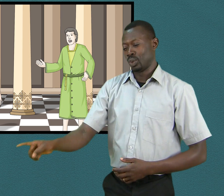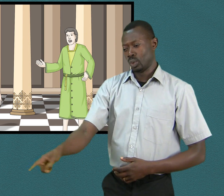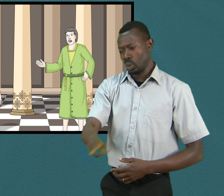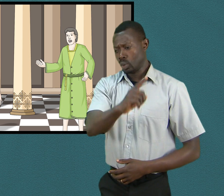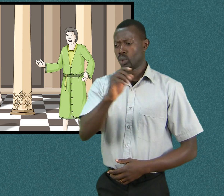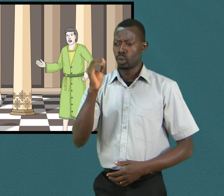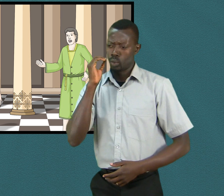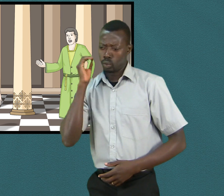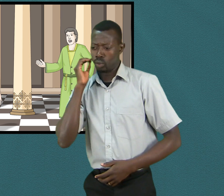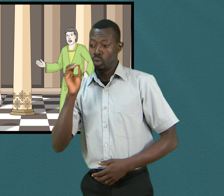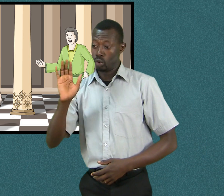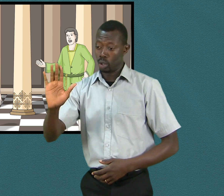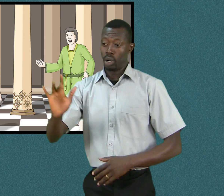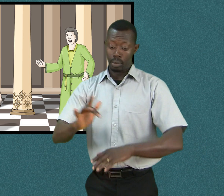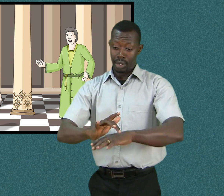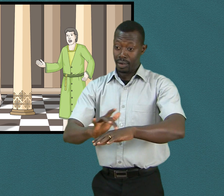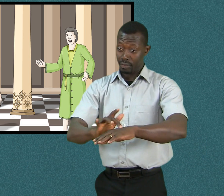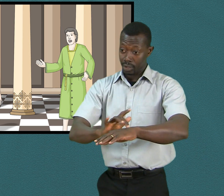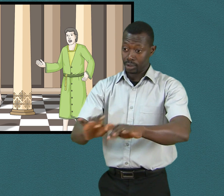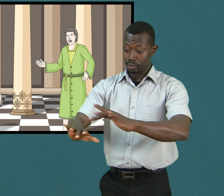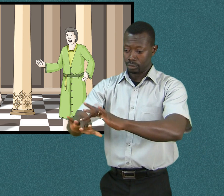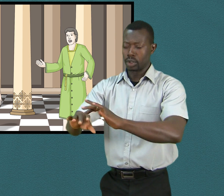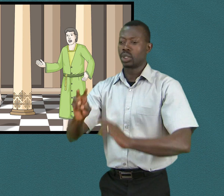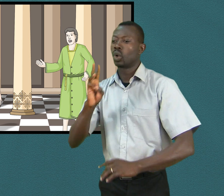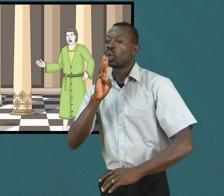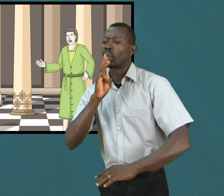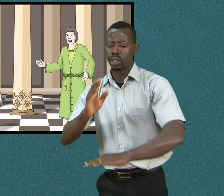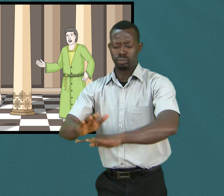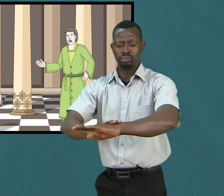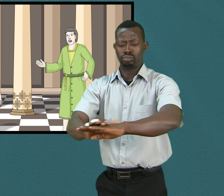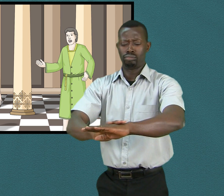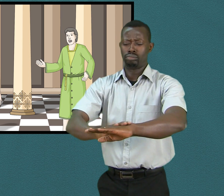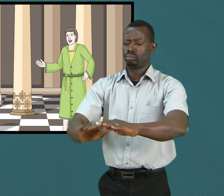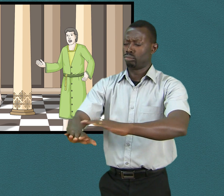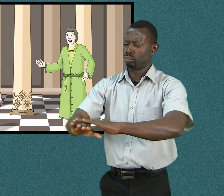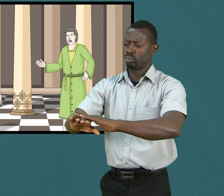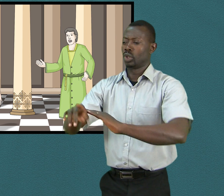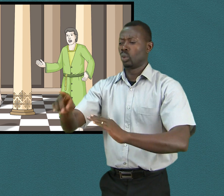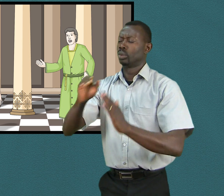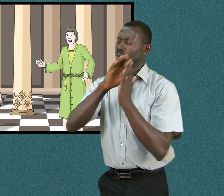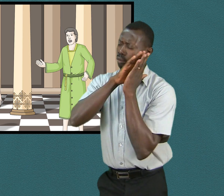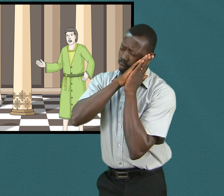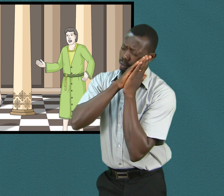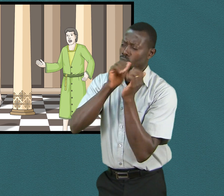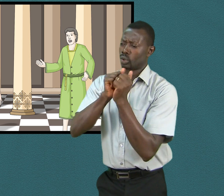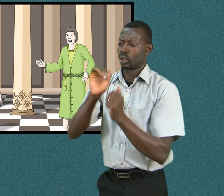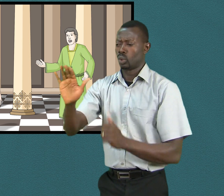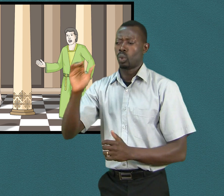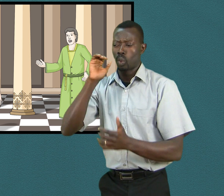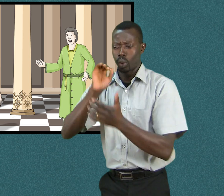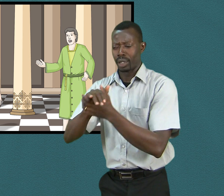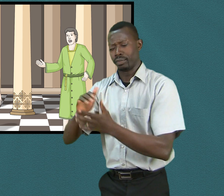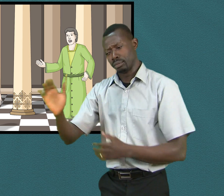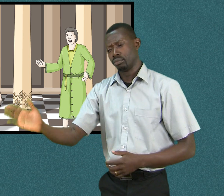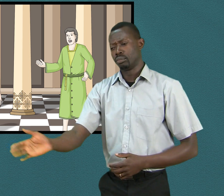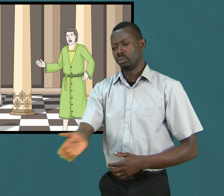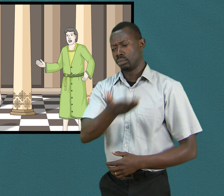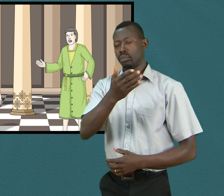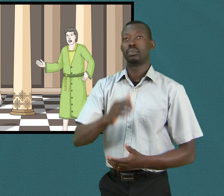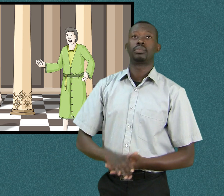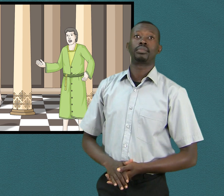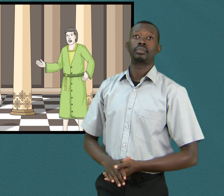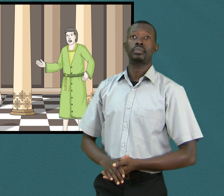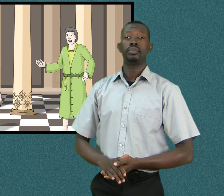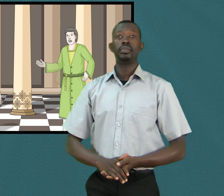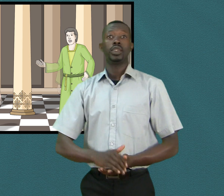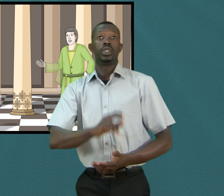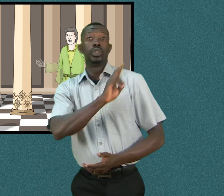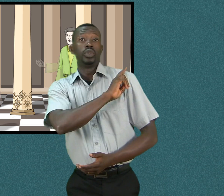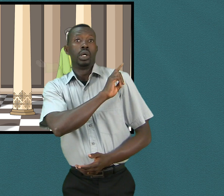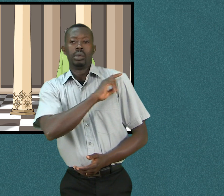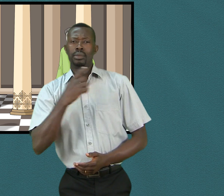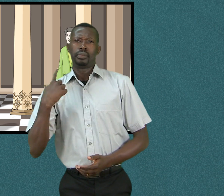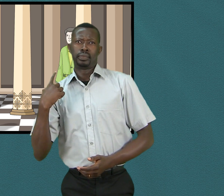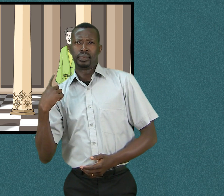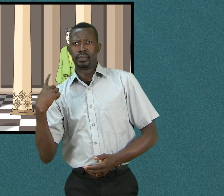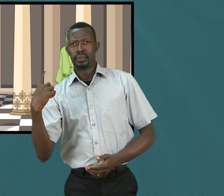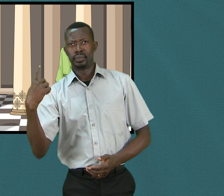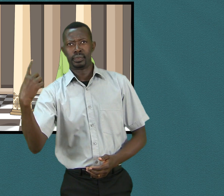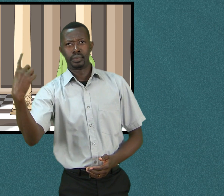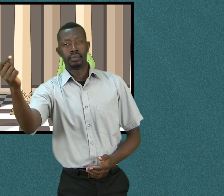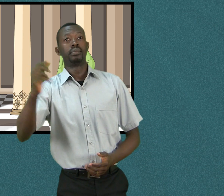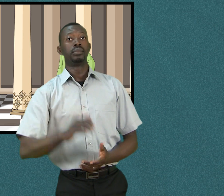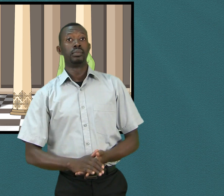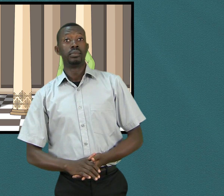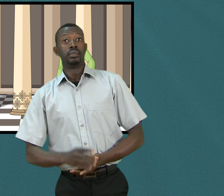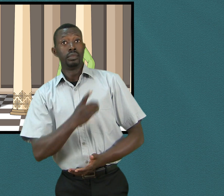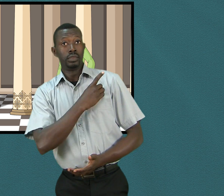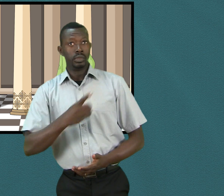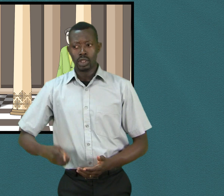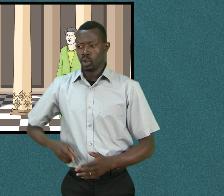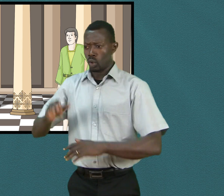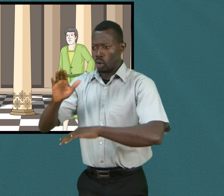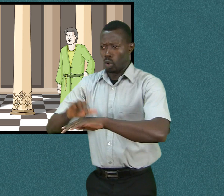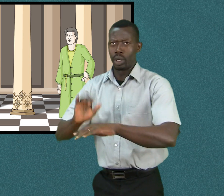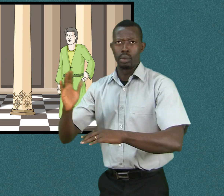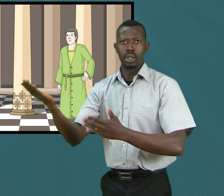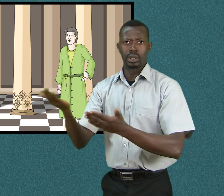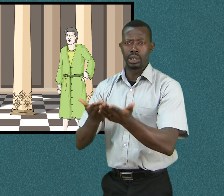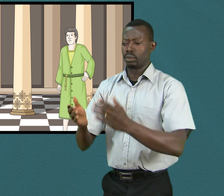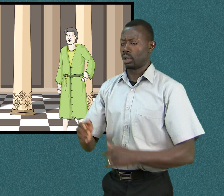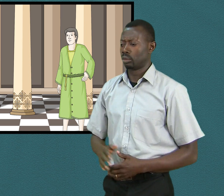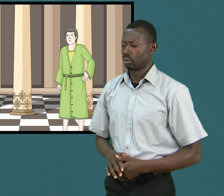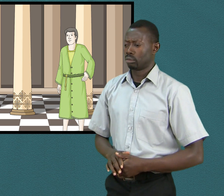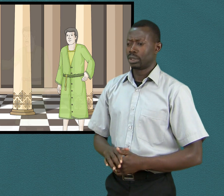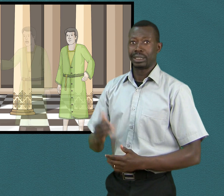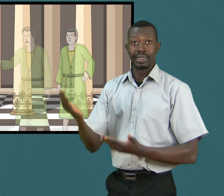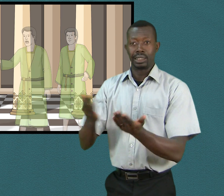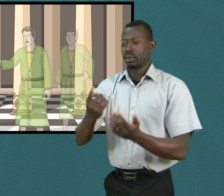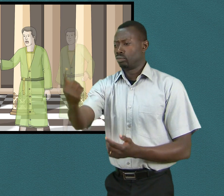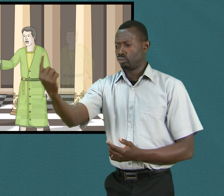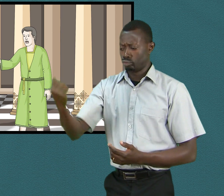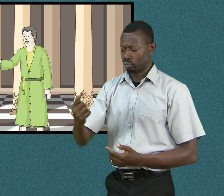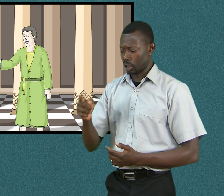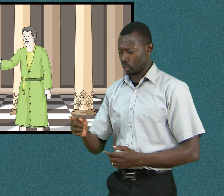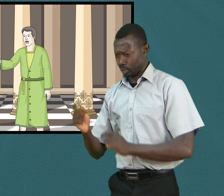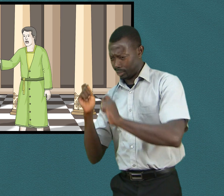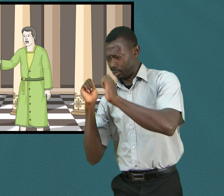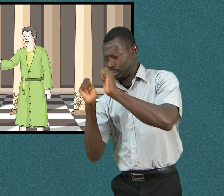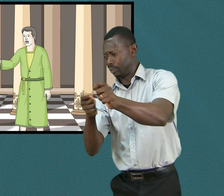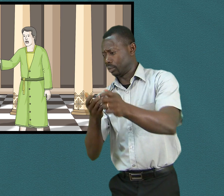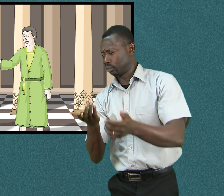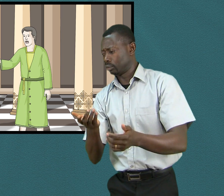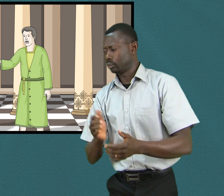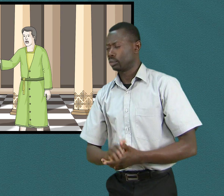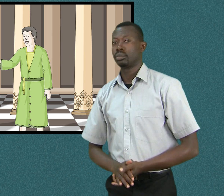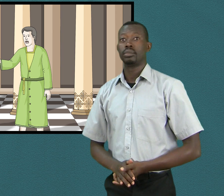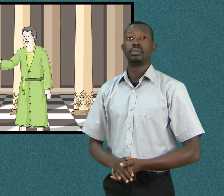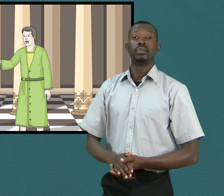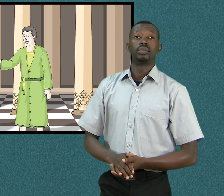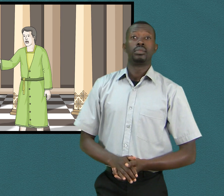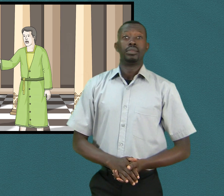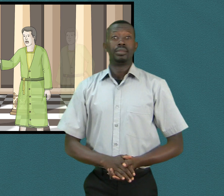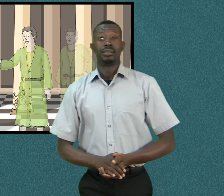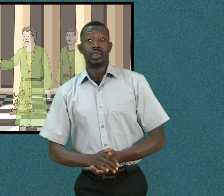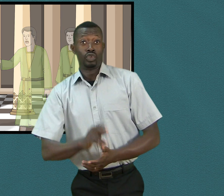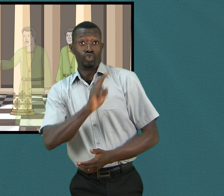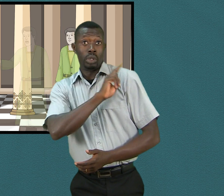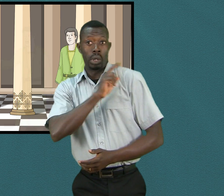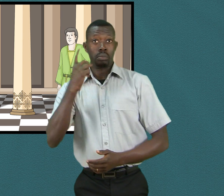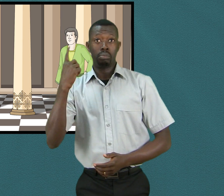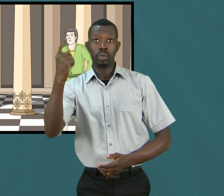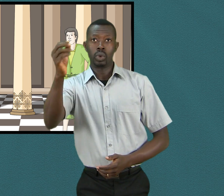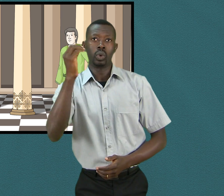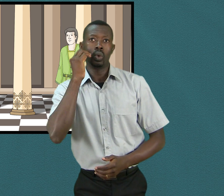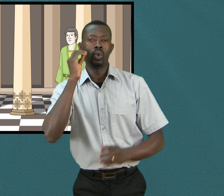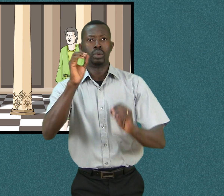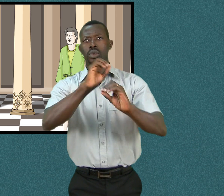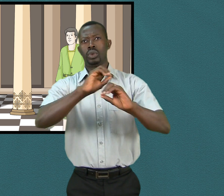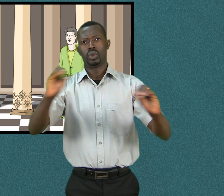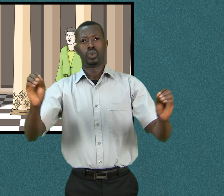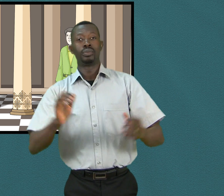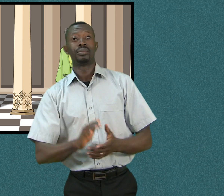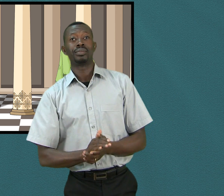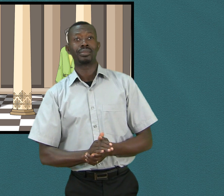Then he said to Uriah, “Go down to your house and wash your feet.”